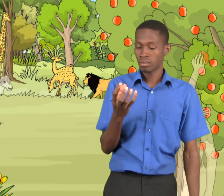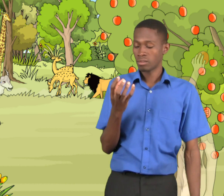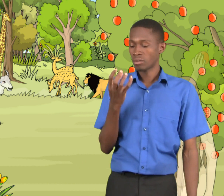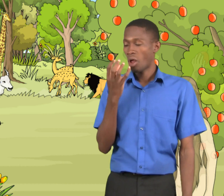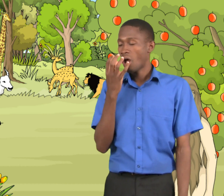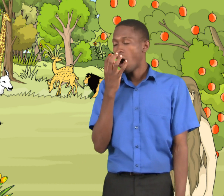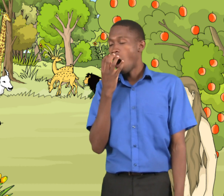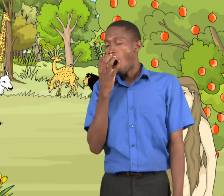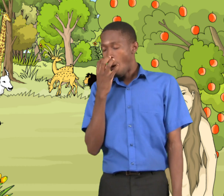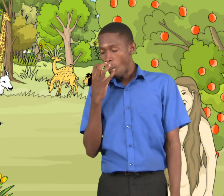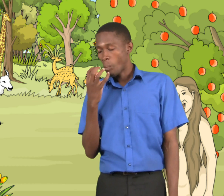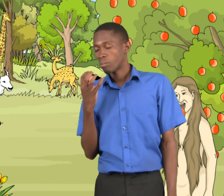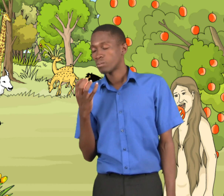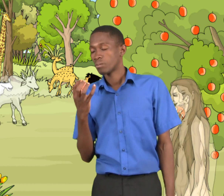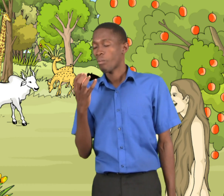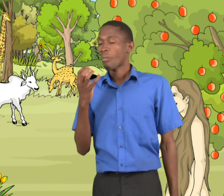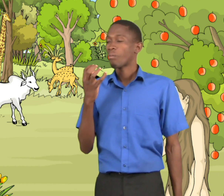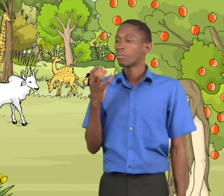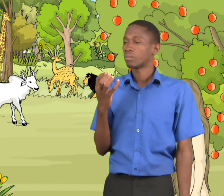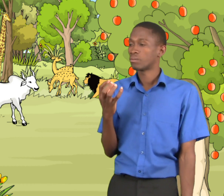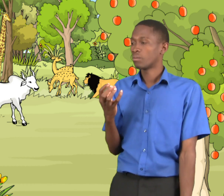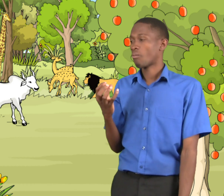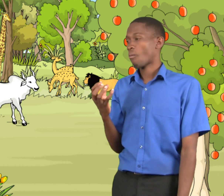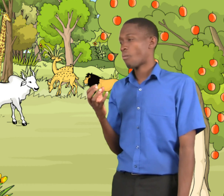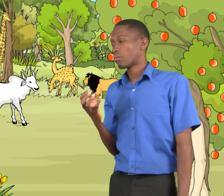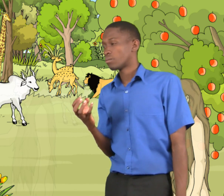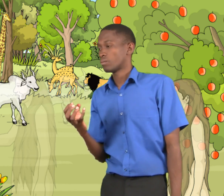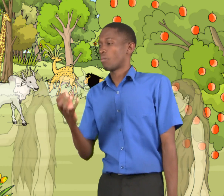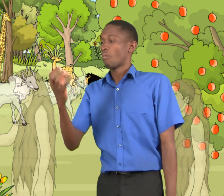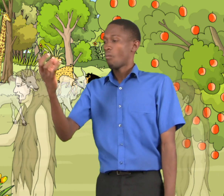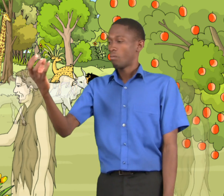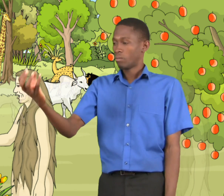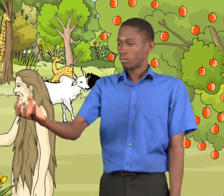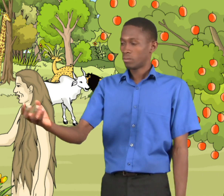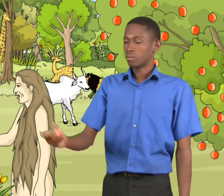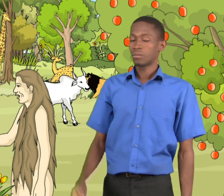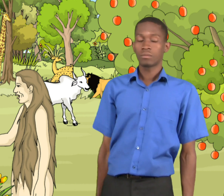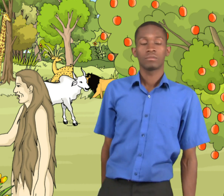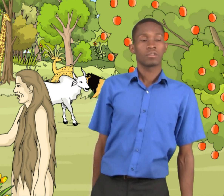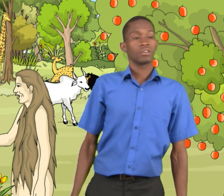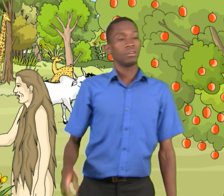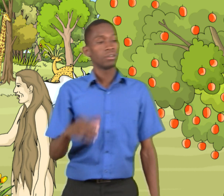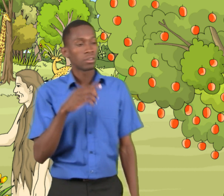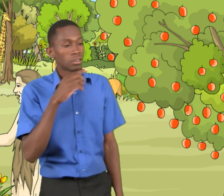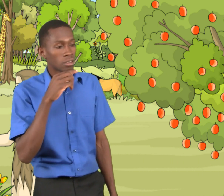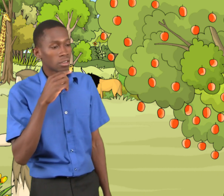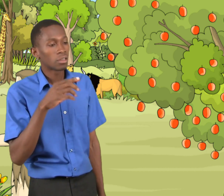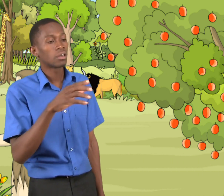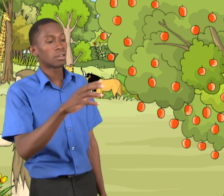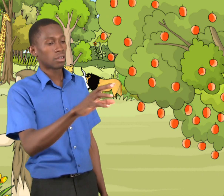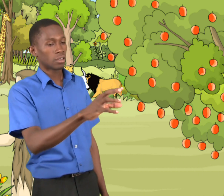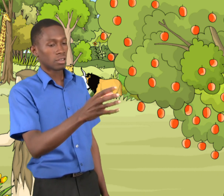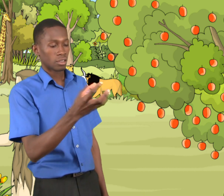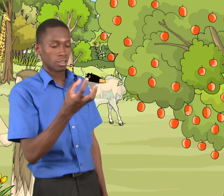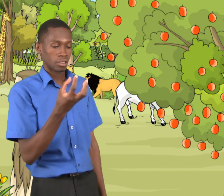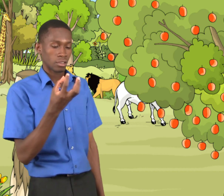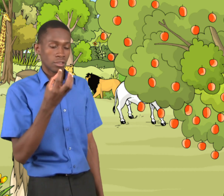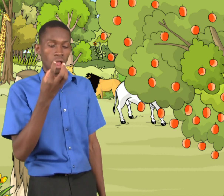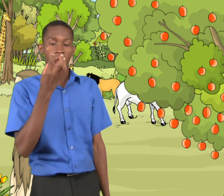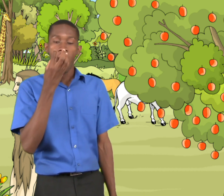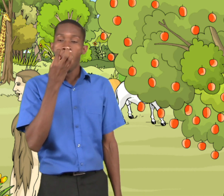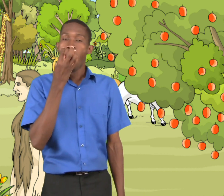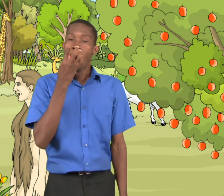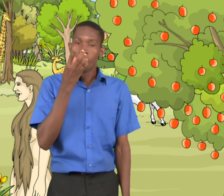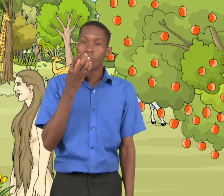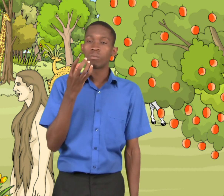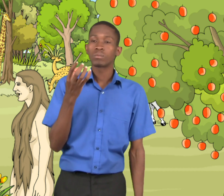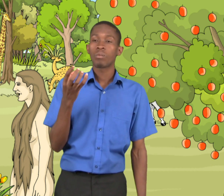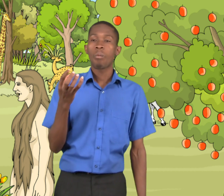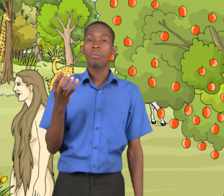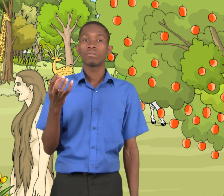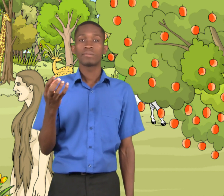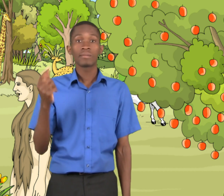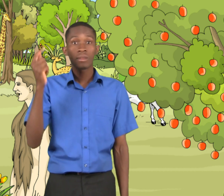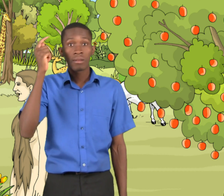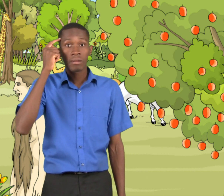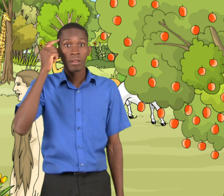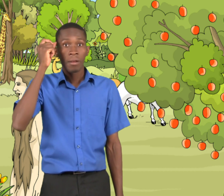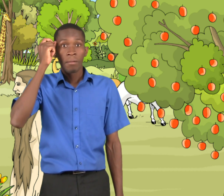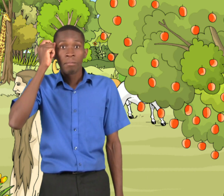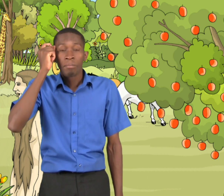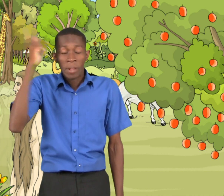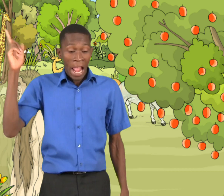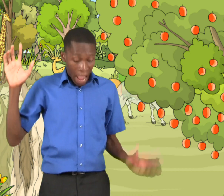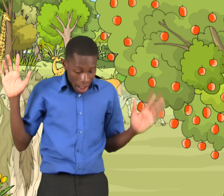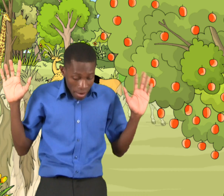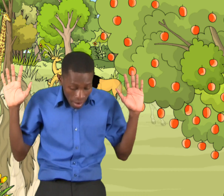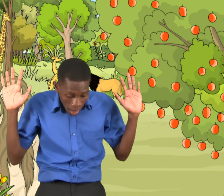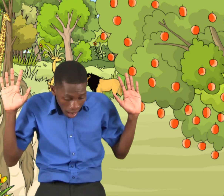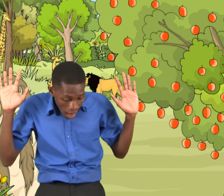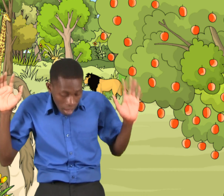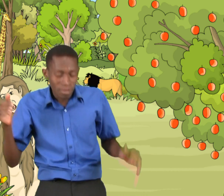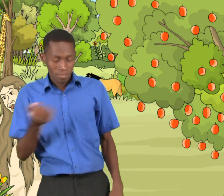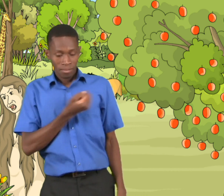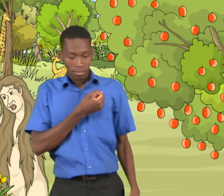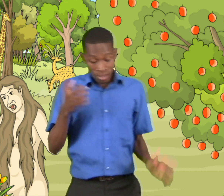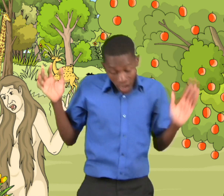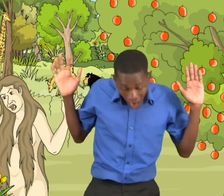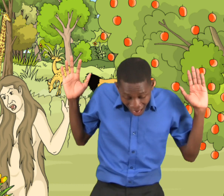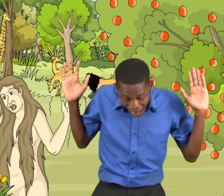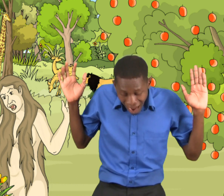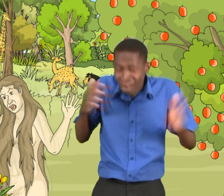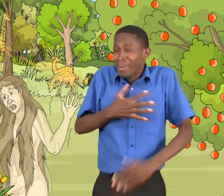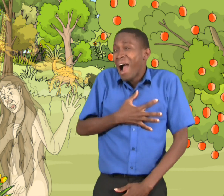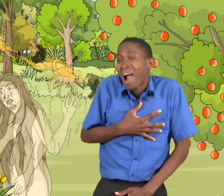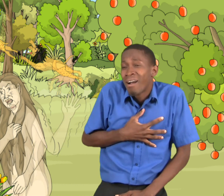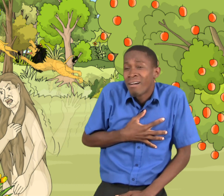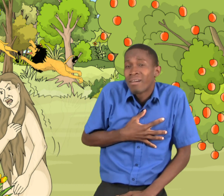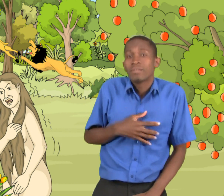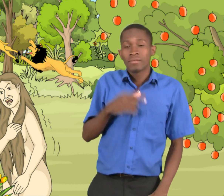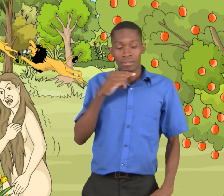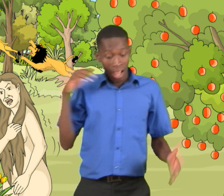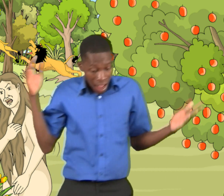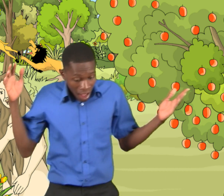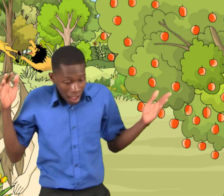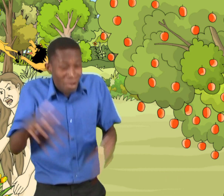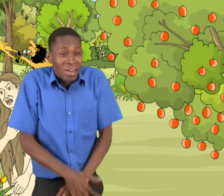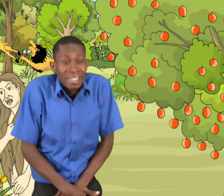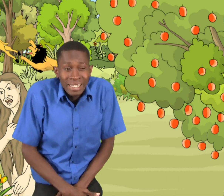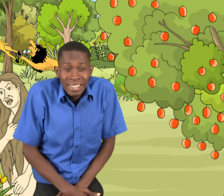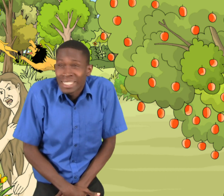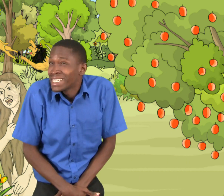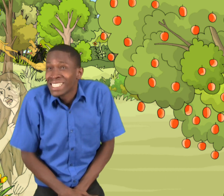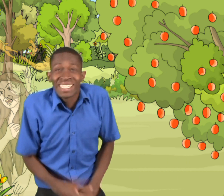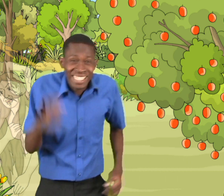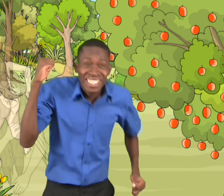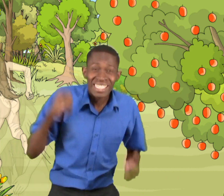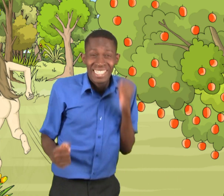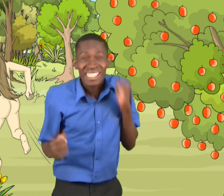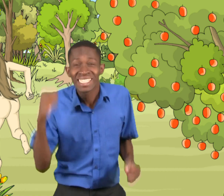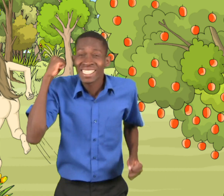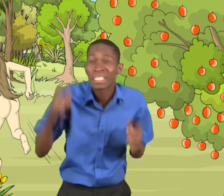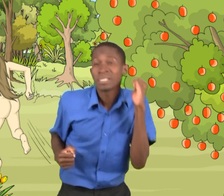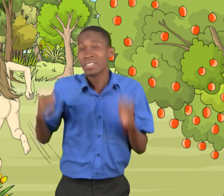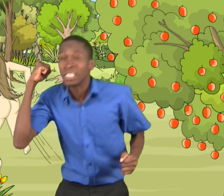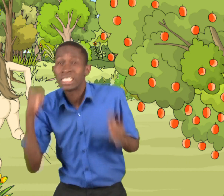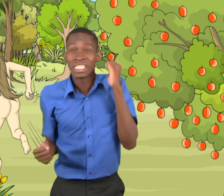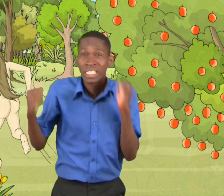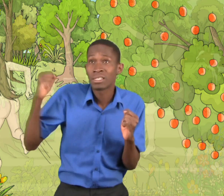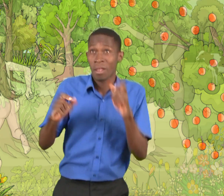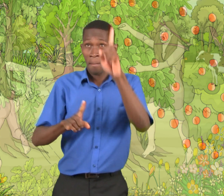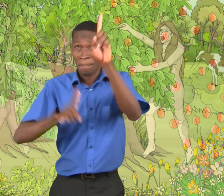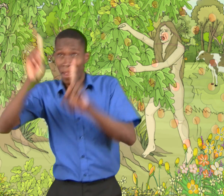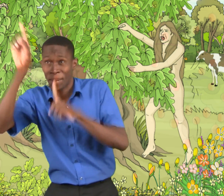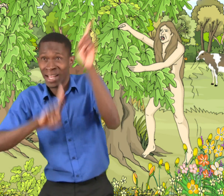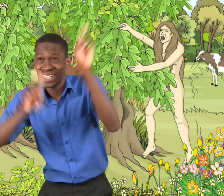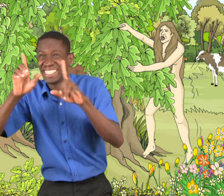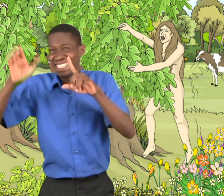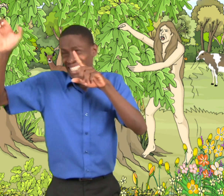She also gave some to her husband who was with her, and he ate it. And the eyes of both of them were opened, and they knew that they were naked;